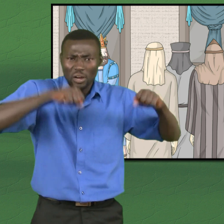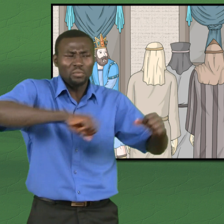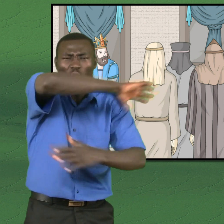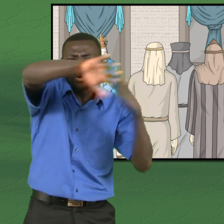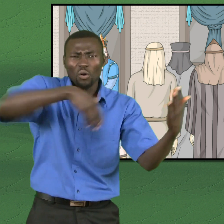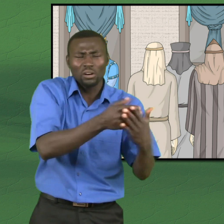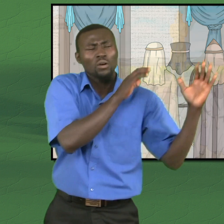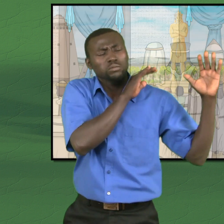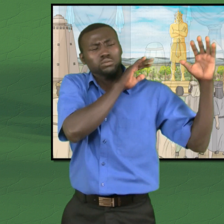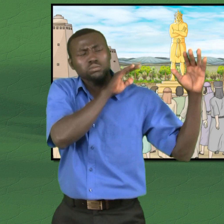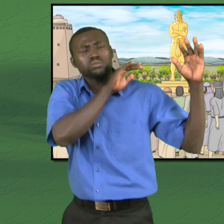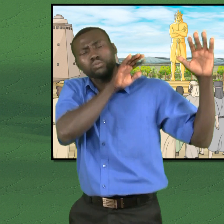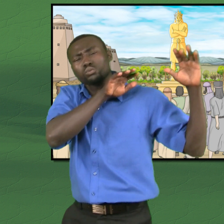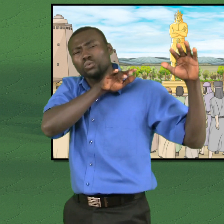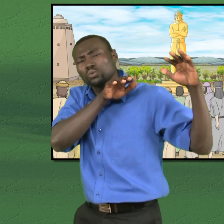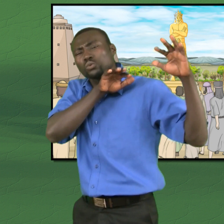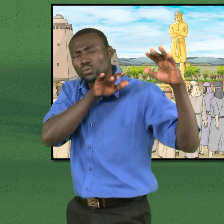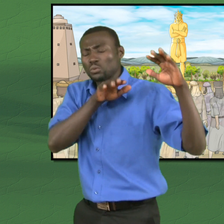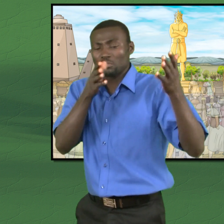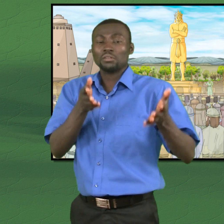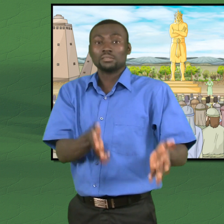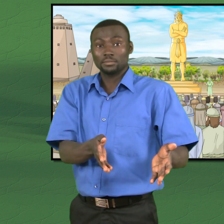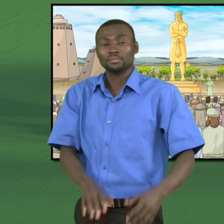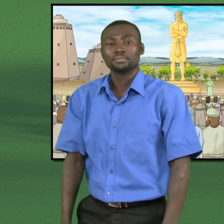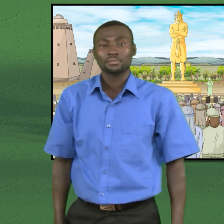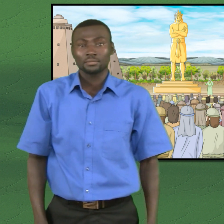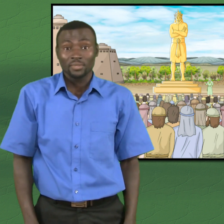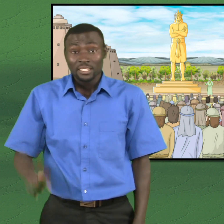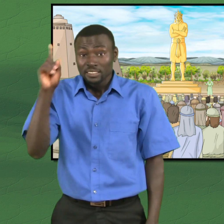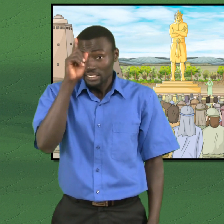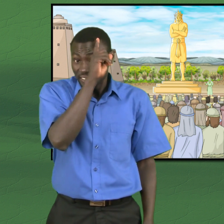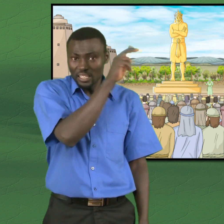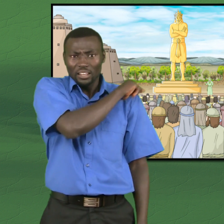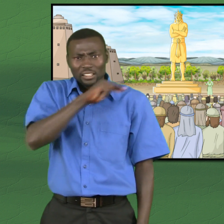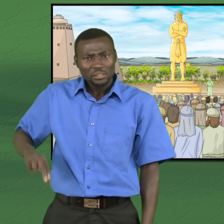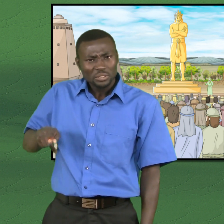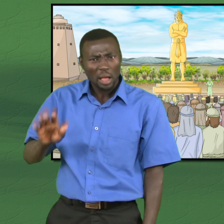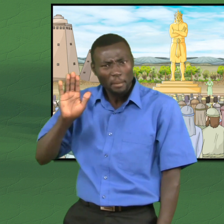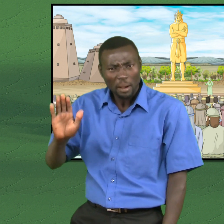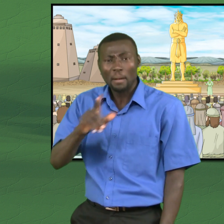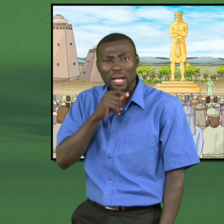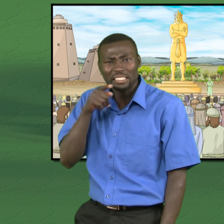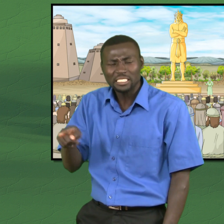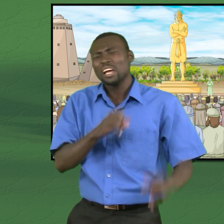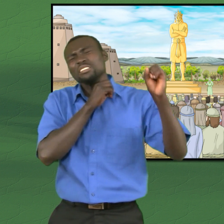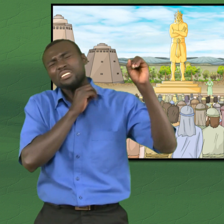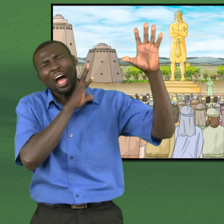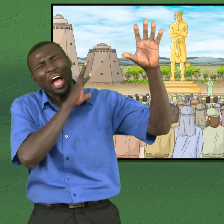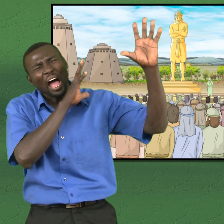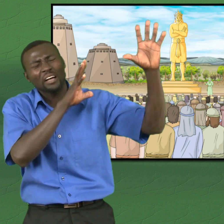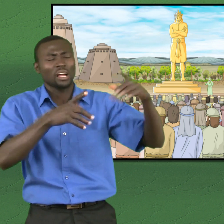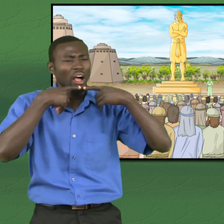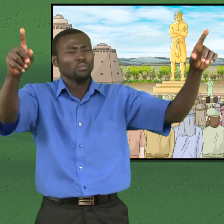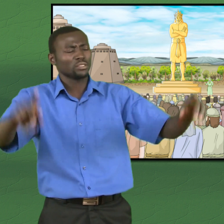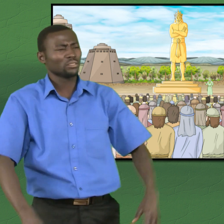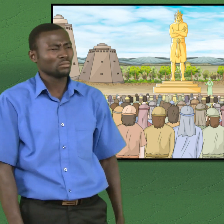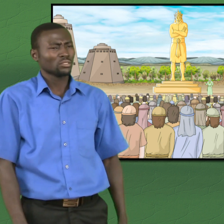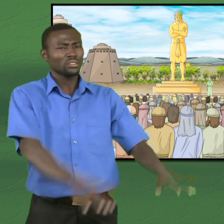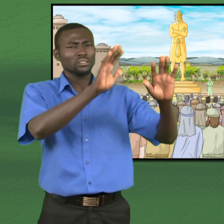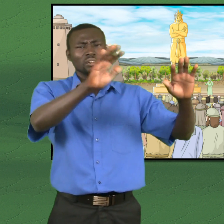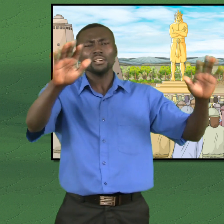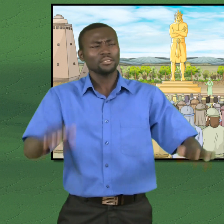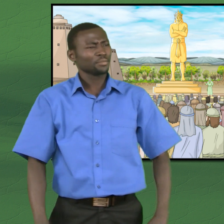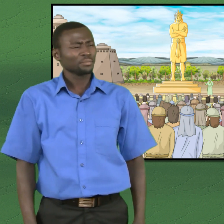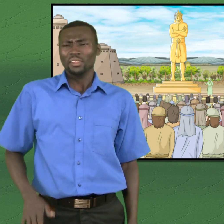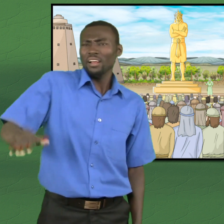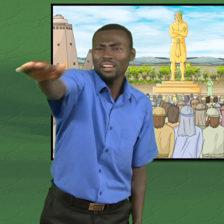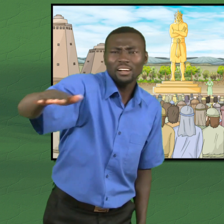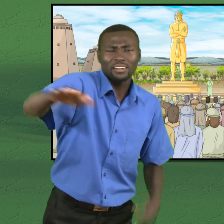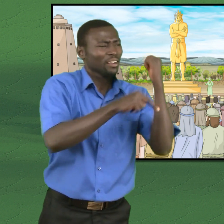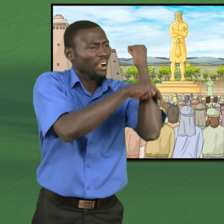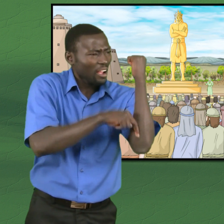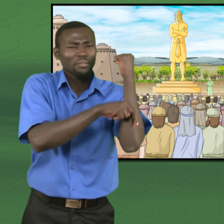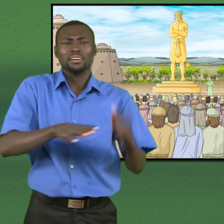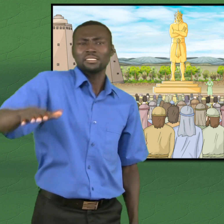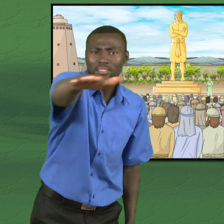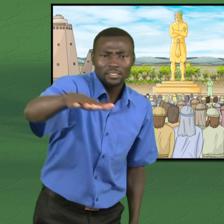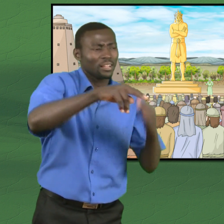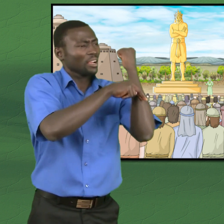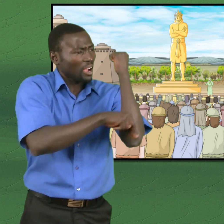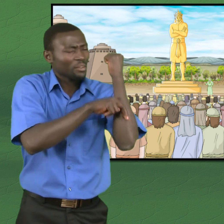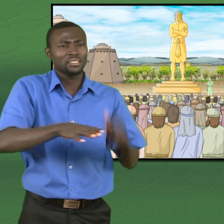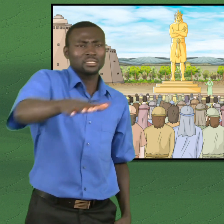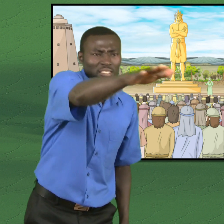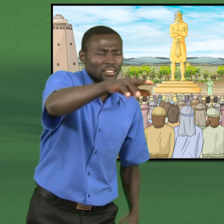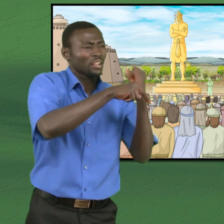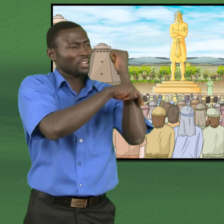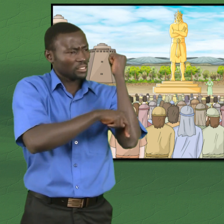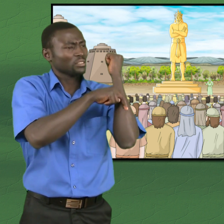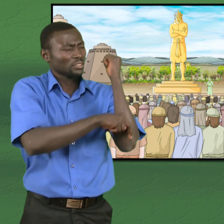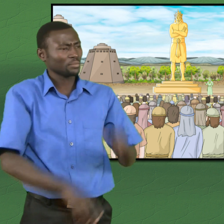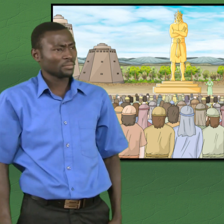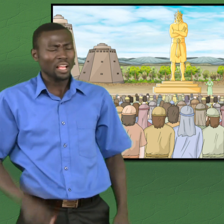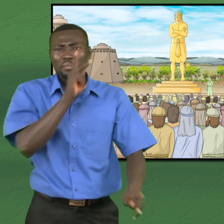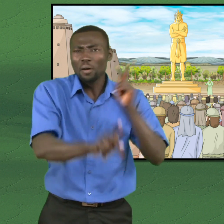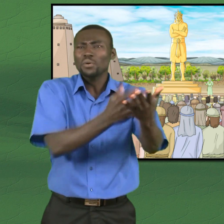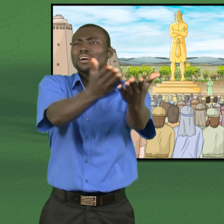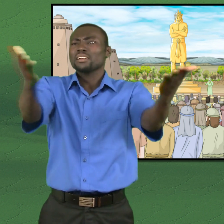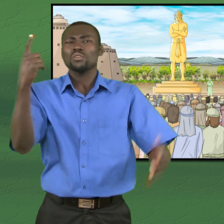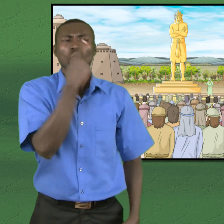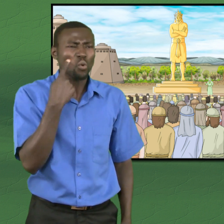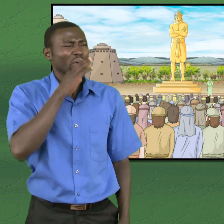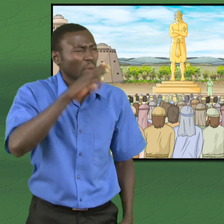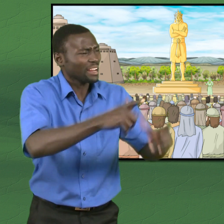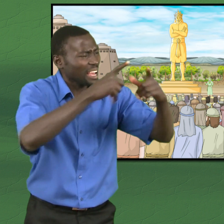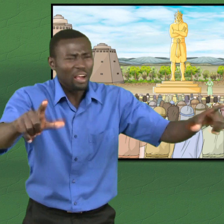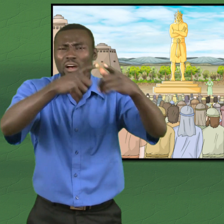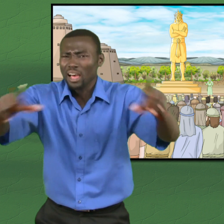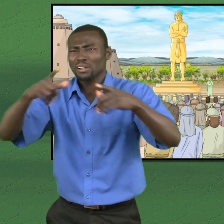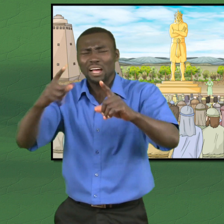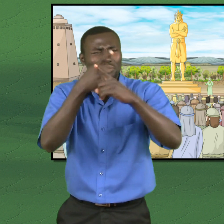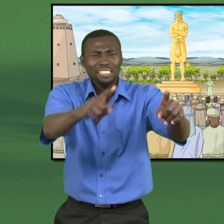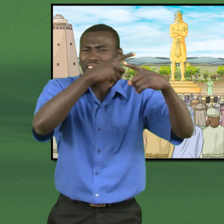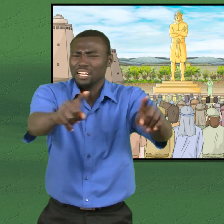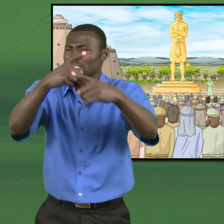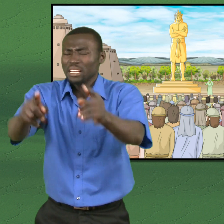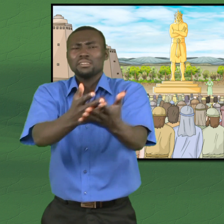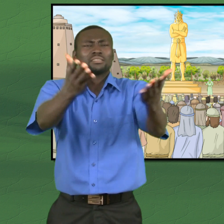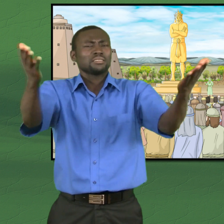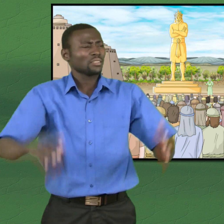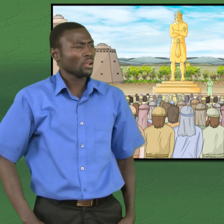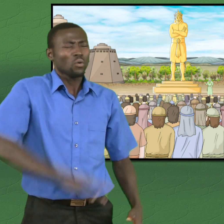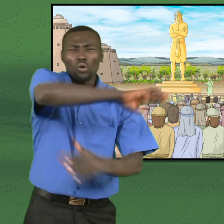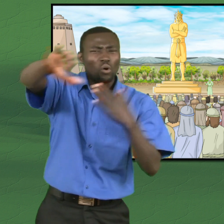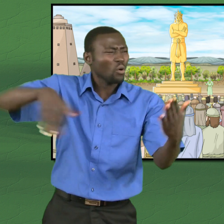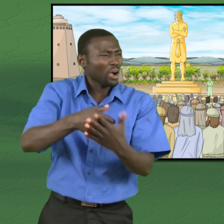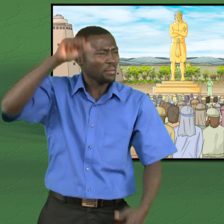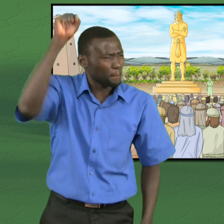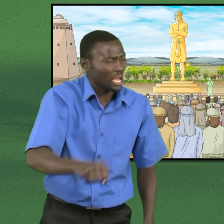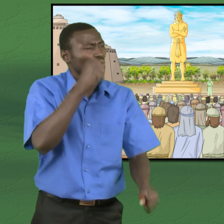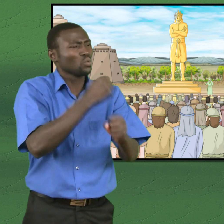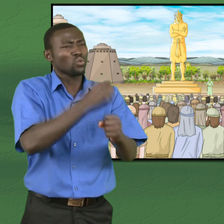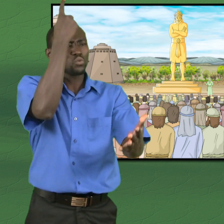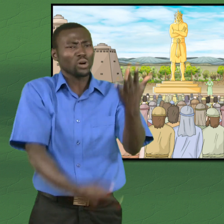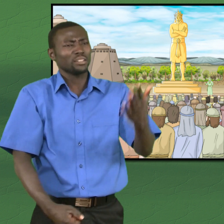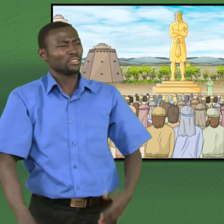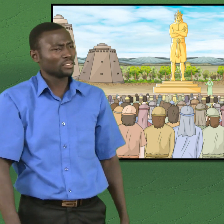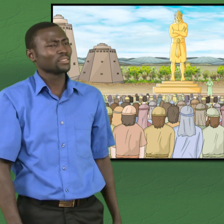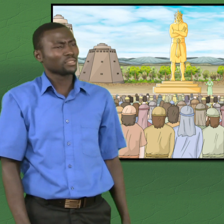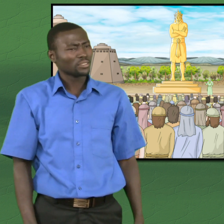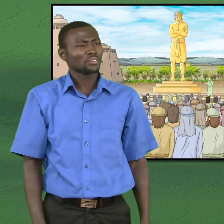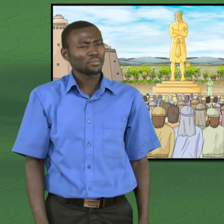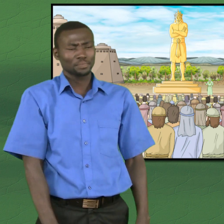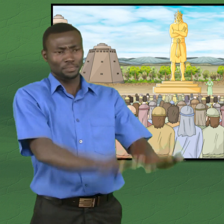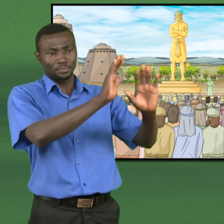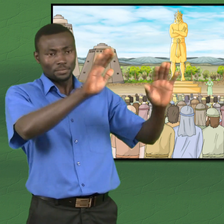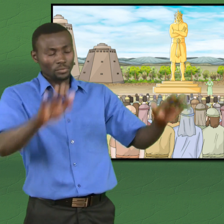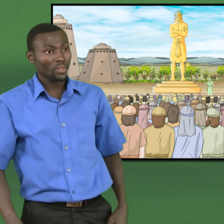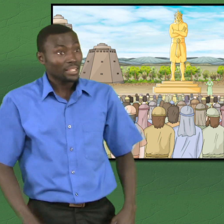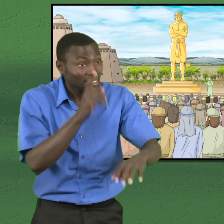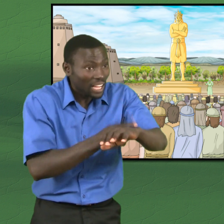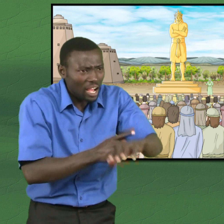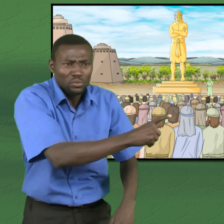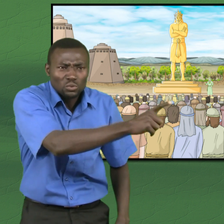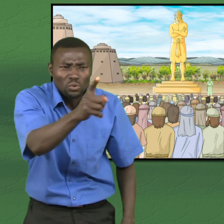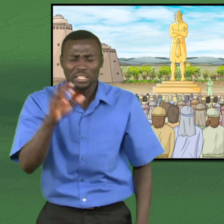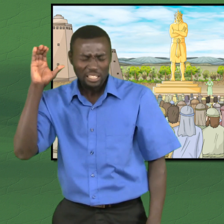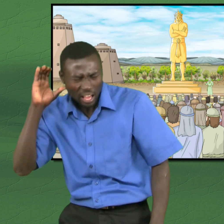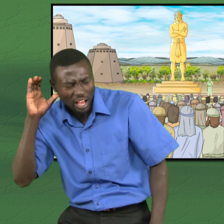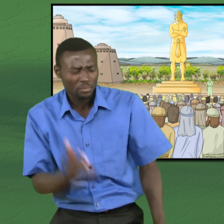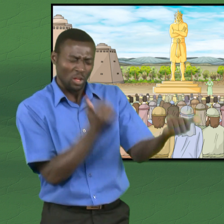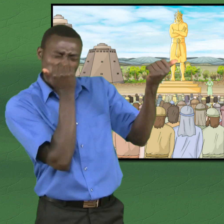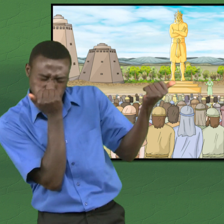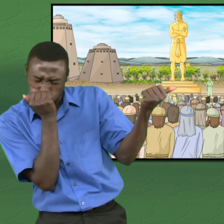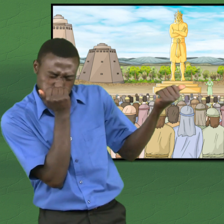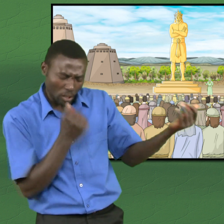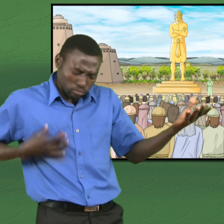So the satraps, prefects, governors, advisers, treasurers, judges, magistrates, and all the rulers of the provinces assembled for the dedication of the statue that King Nebuchadnezzar had set up, and they stood before it.